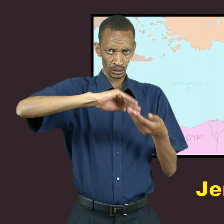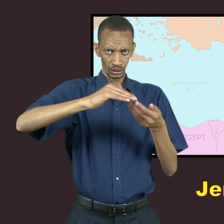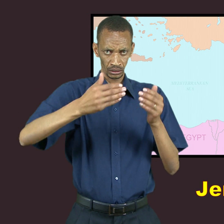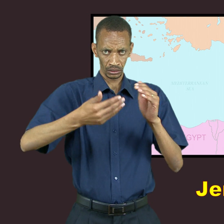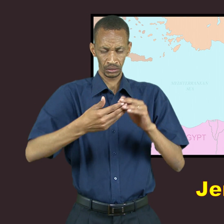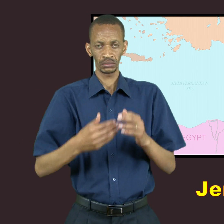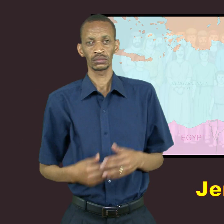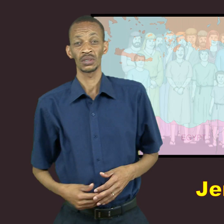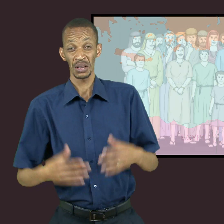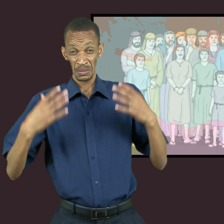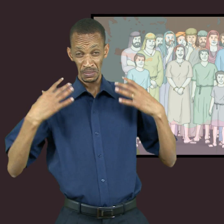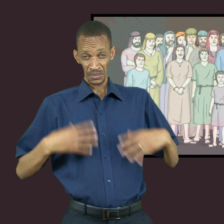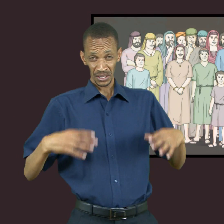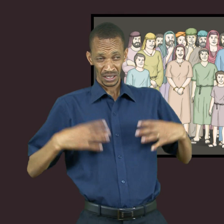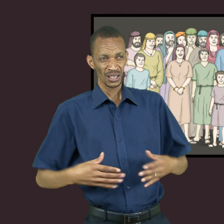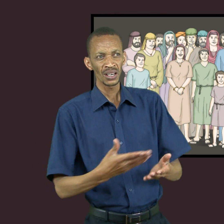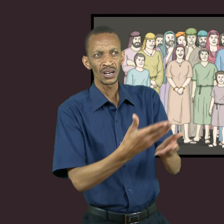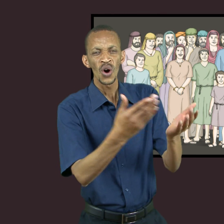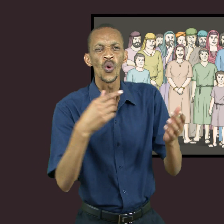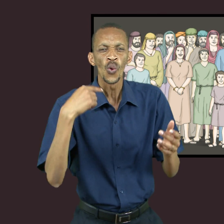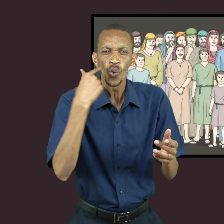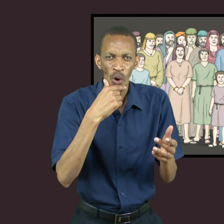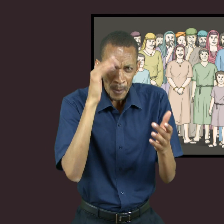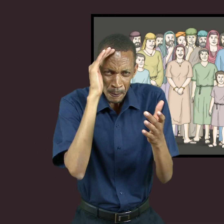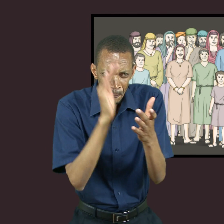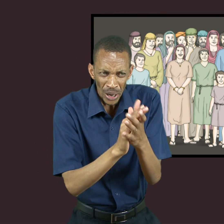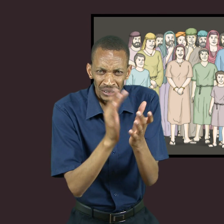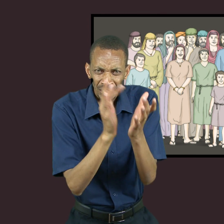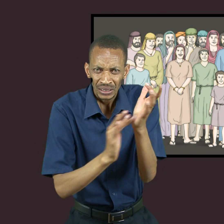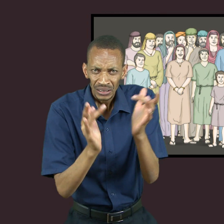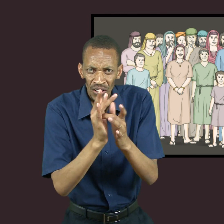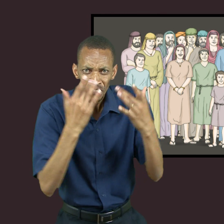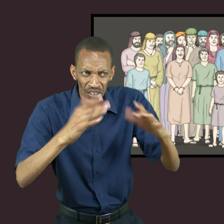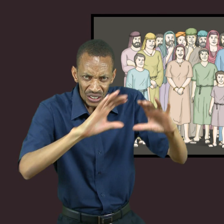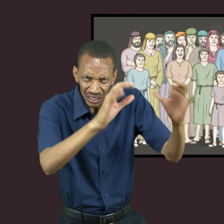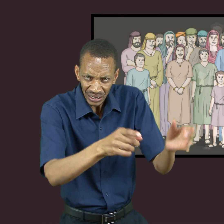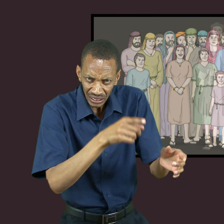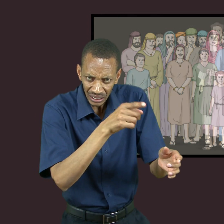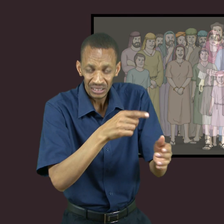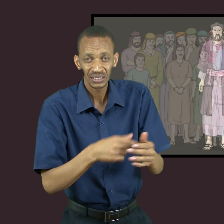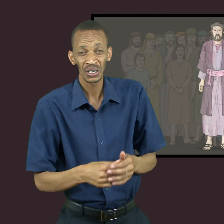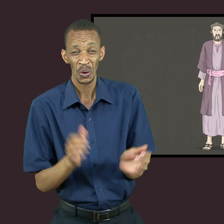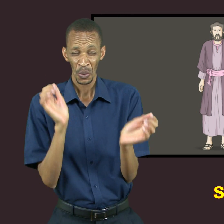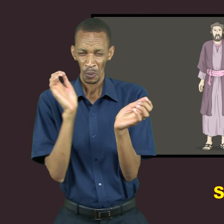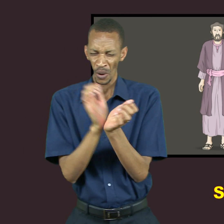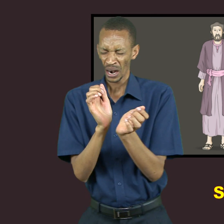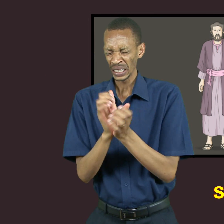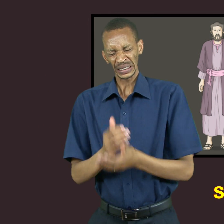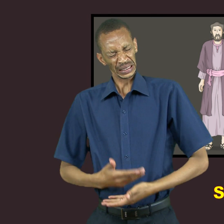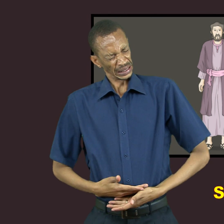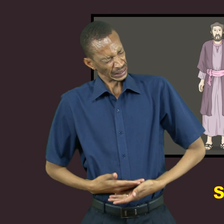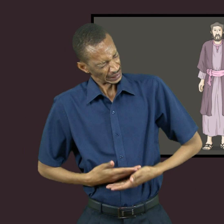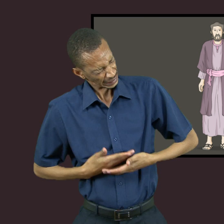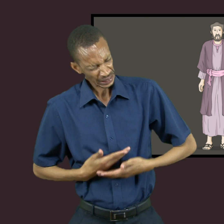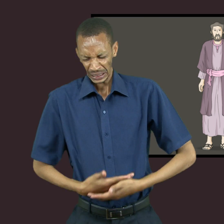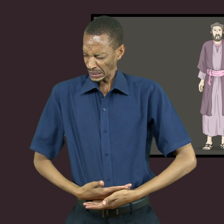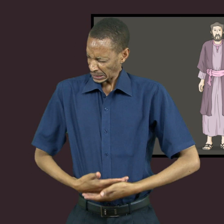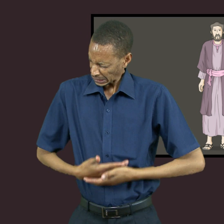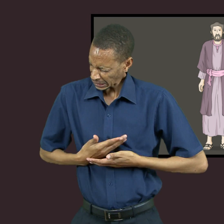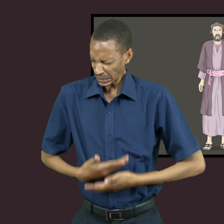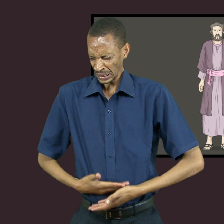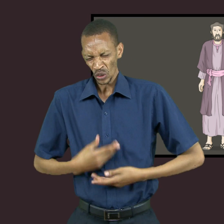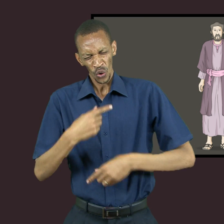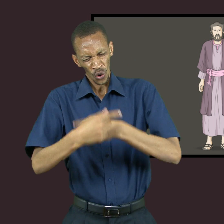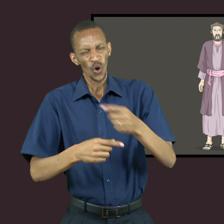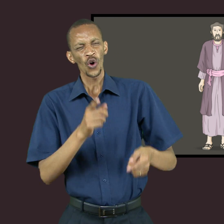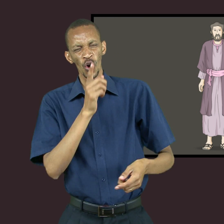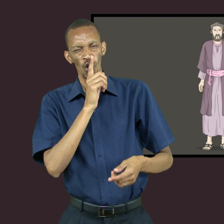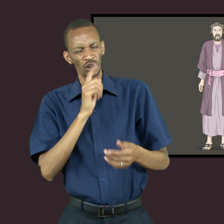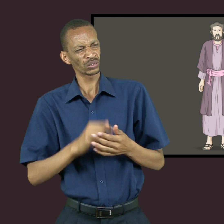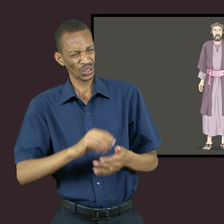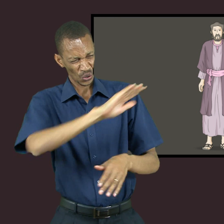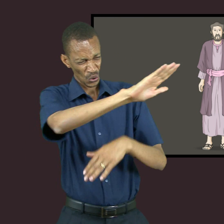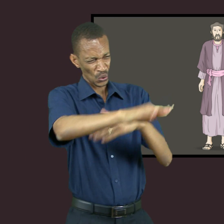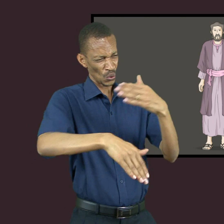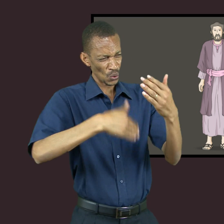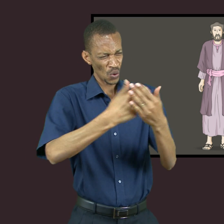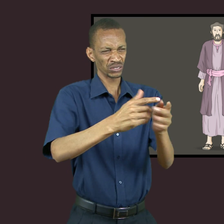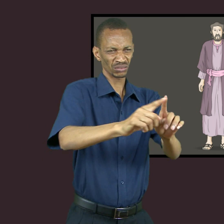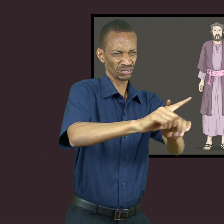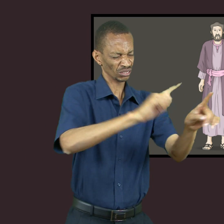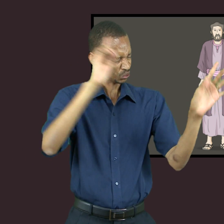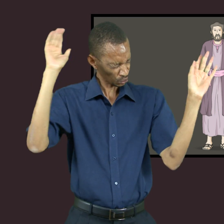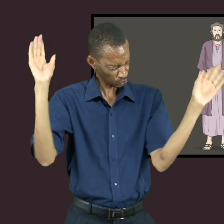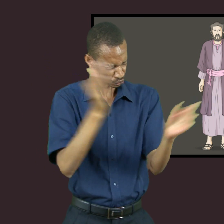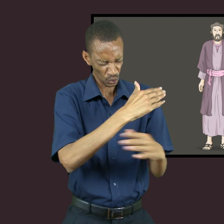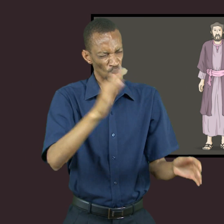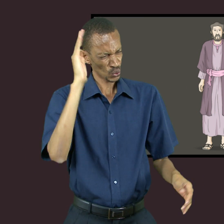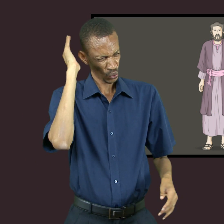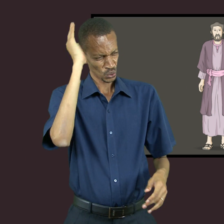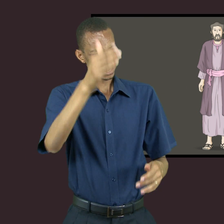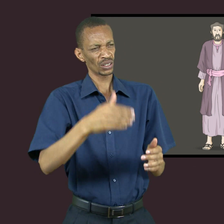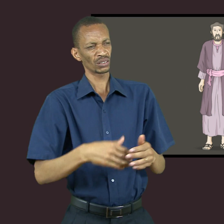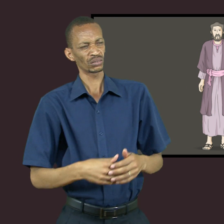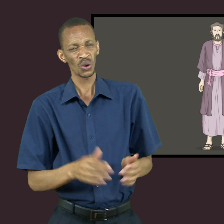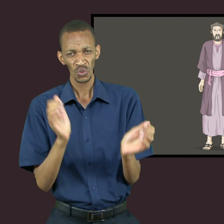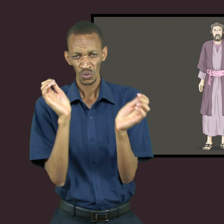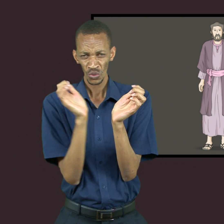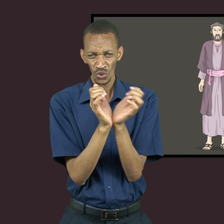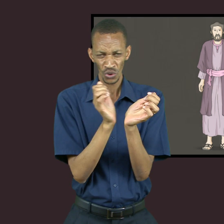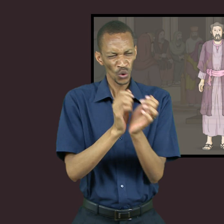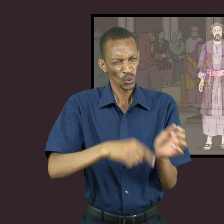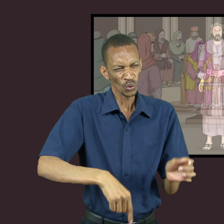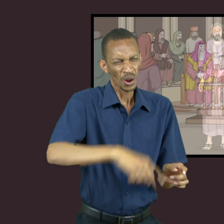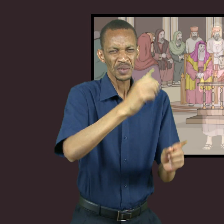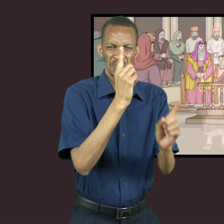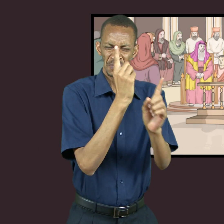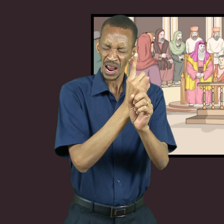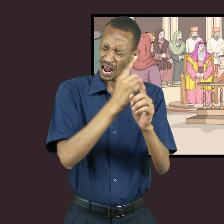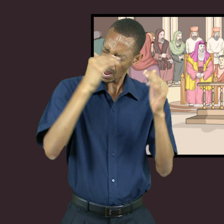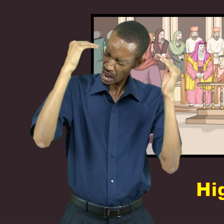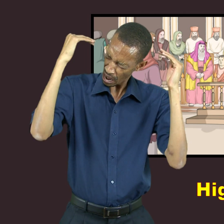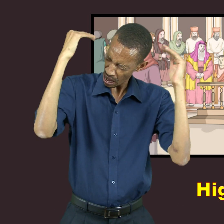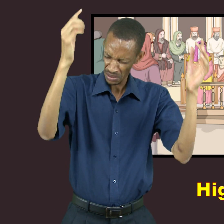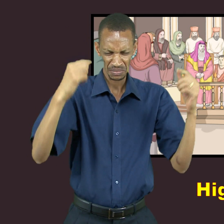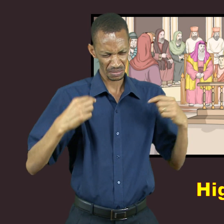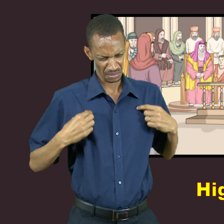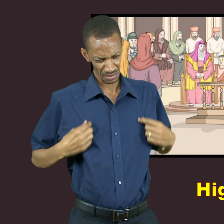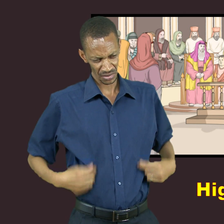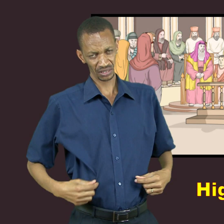Meanwhile, Saul was still breathing out murderous threats against the disciples of the Lord.